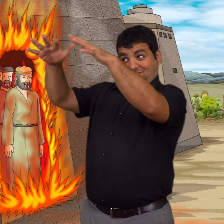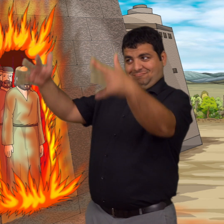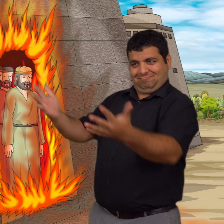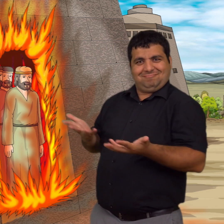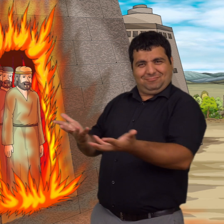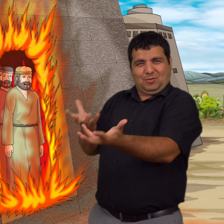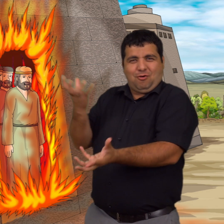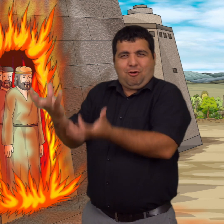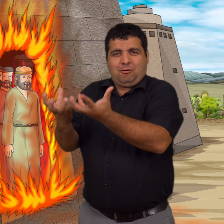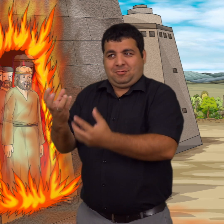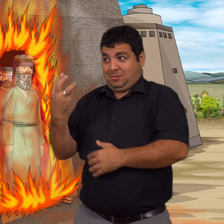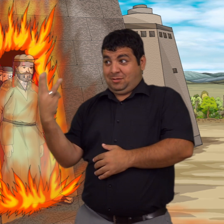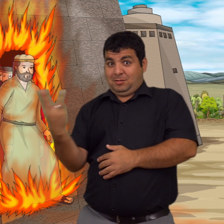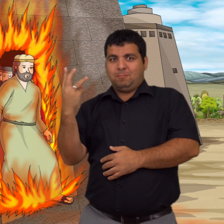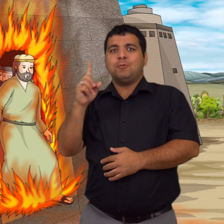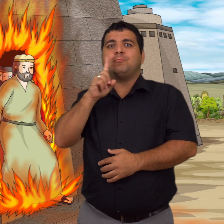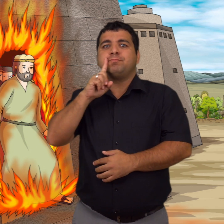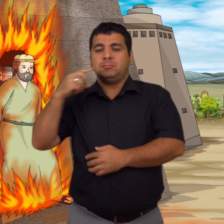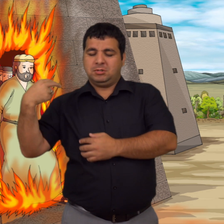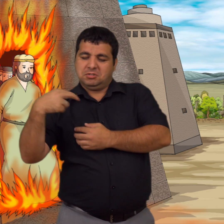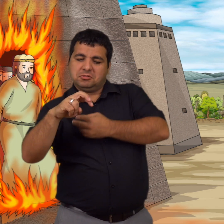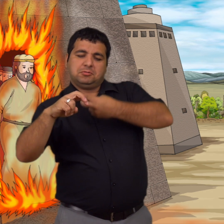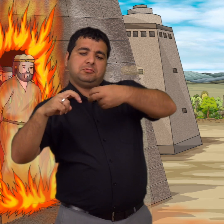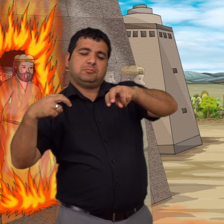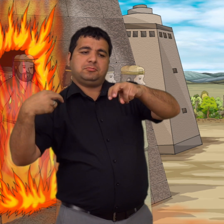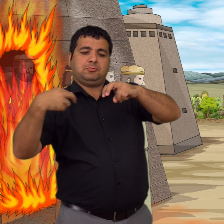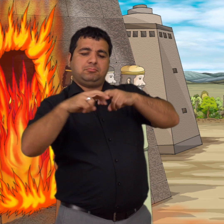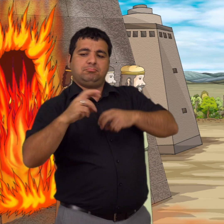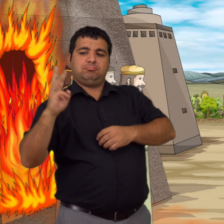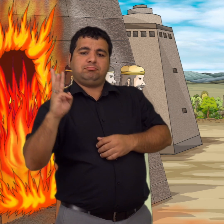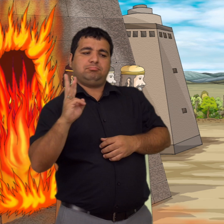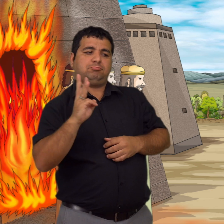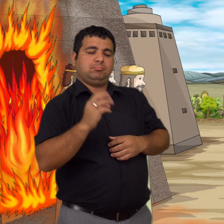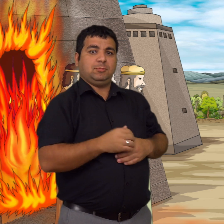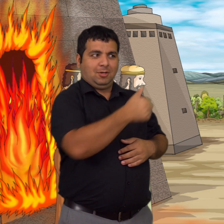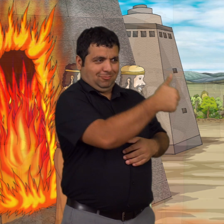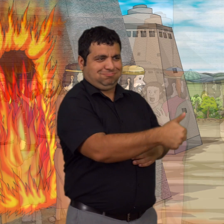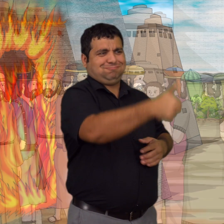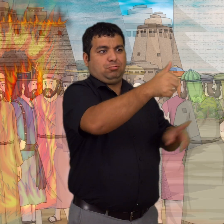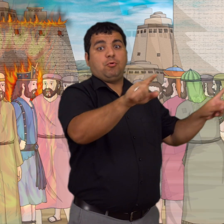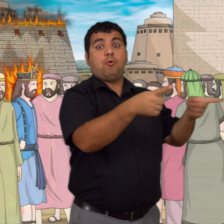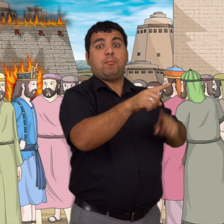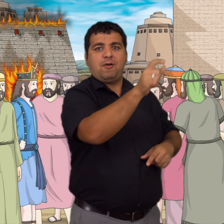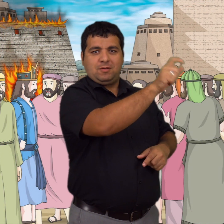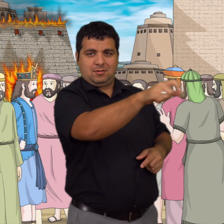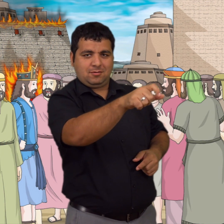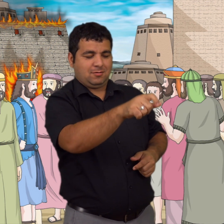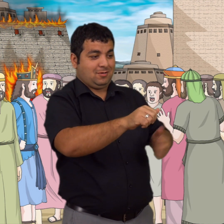Then Nebuchadnezzar approached the door of the blazing fiery furnace and called out, “Shadrach, Meshach, and Abednego, servants of the Most High God, come out!”